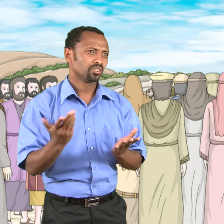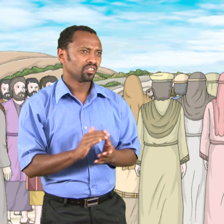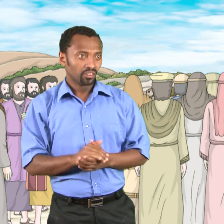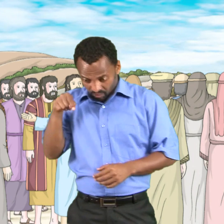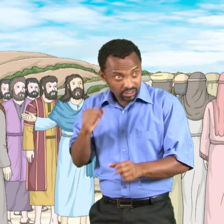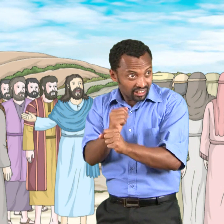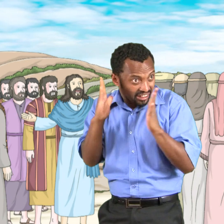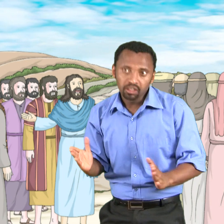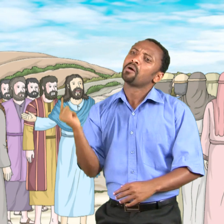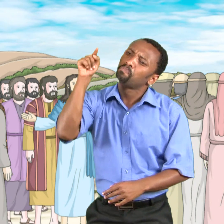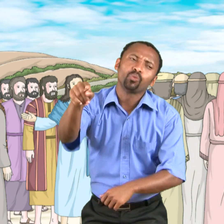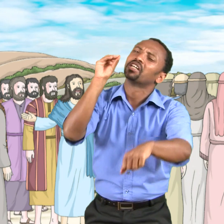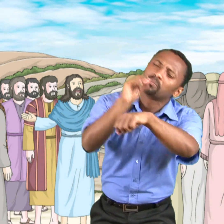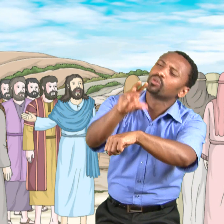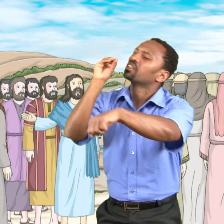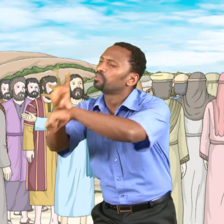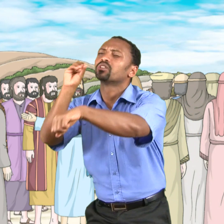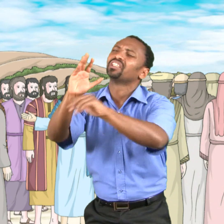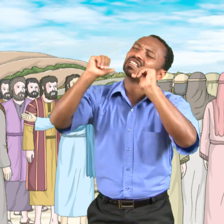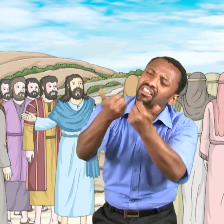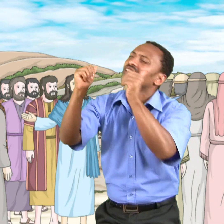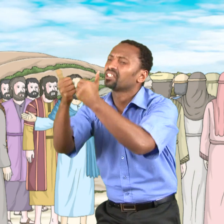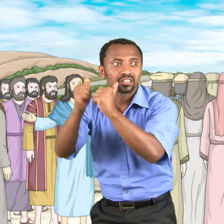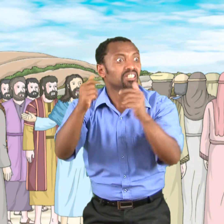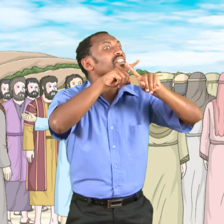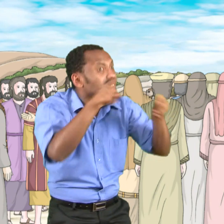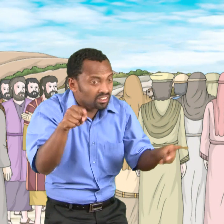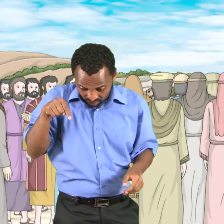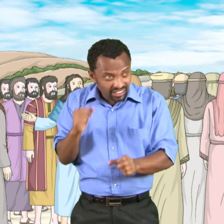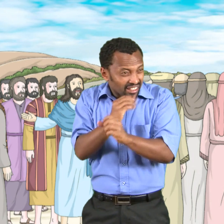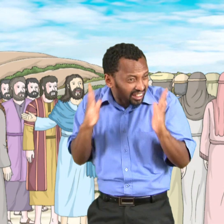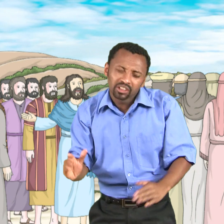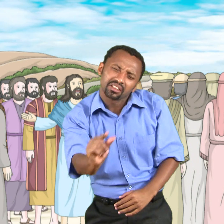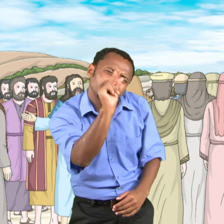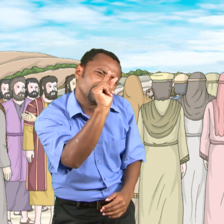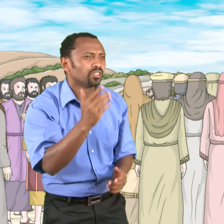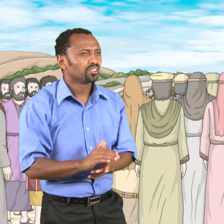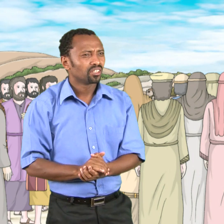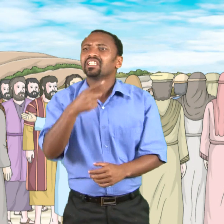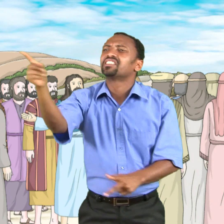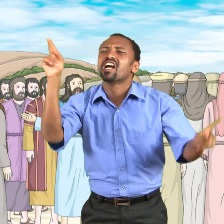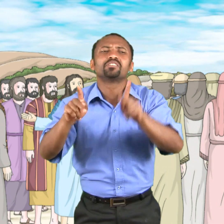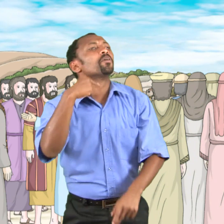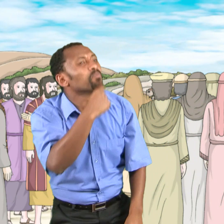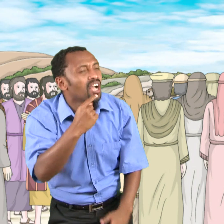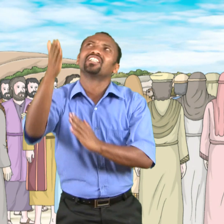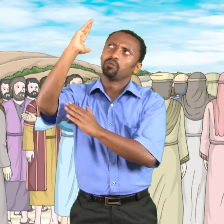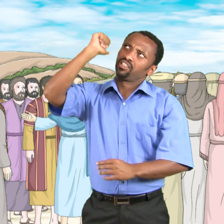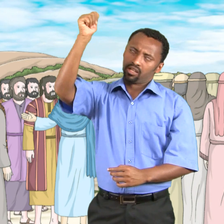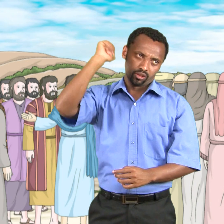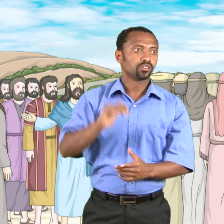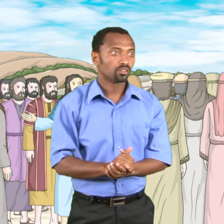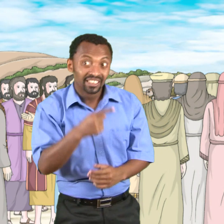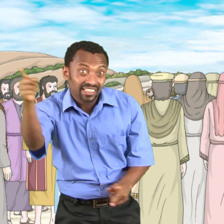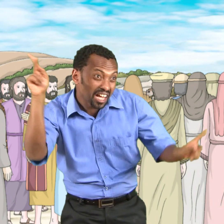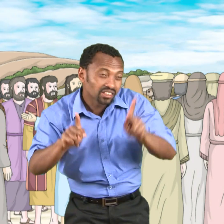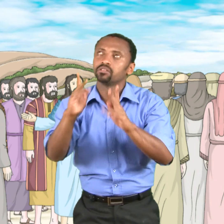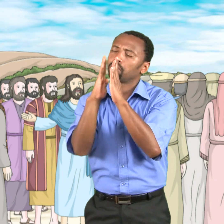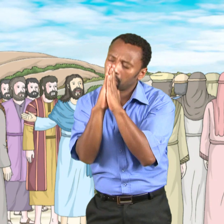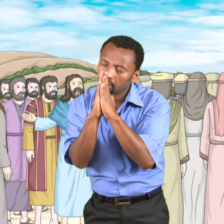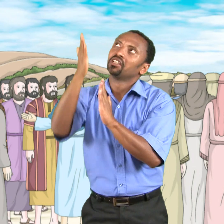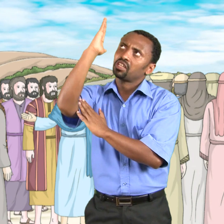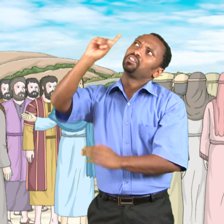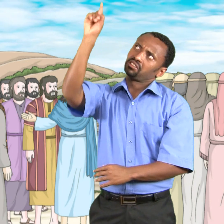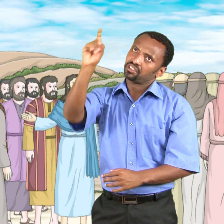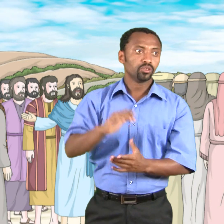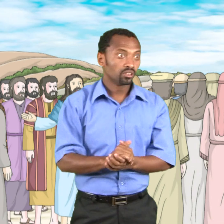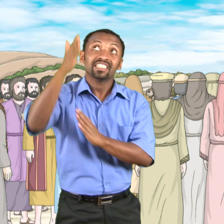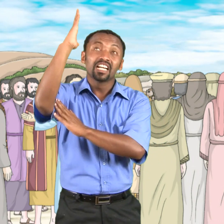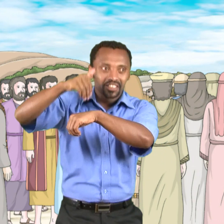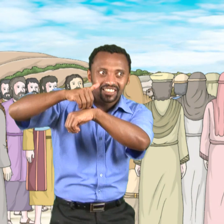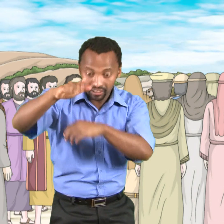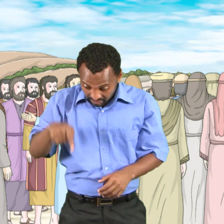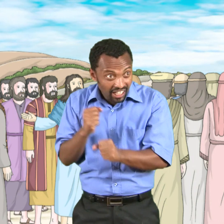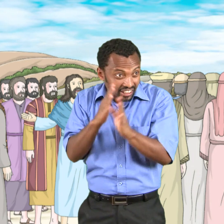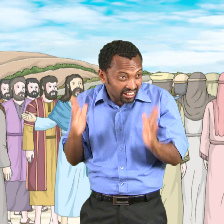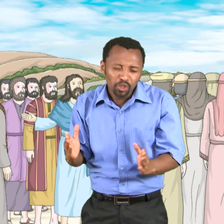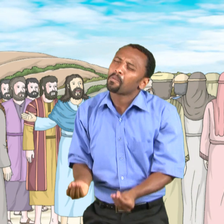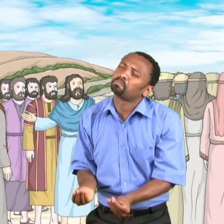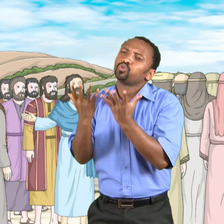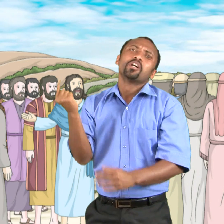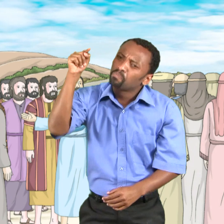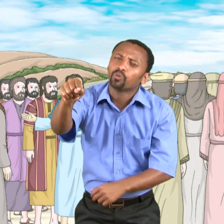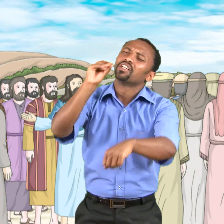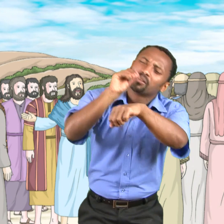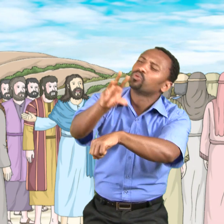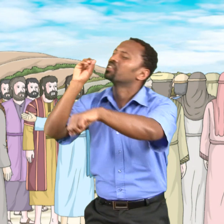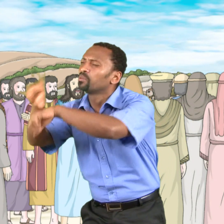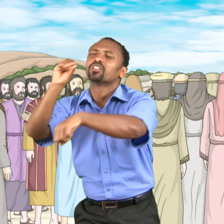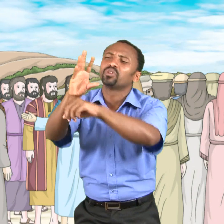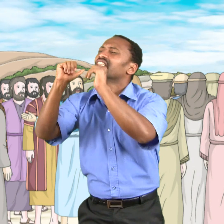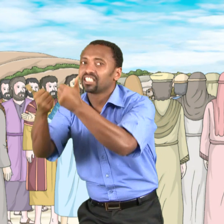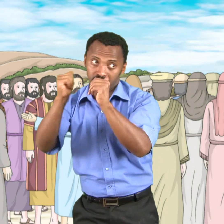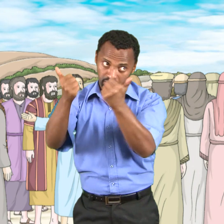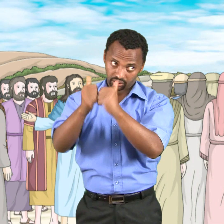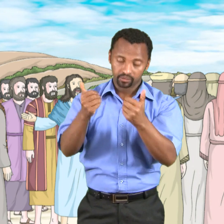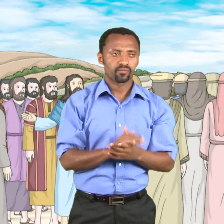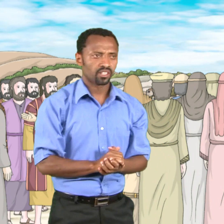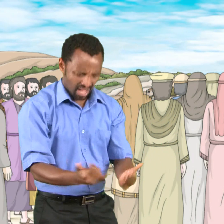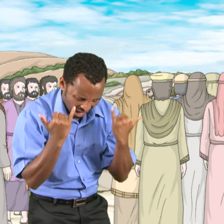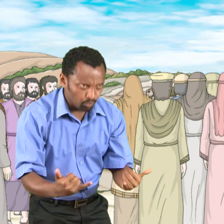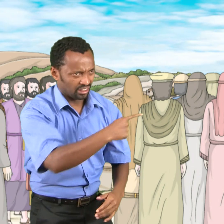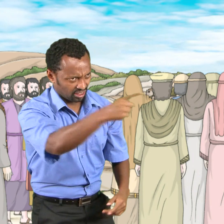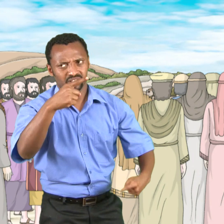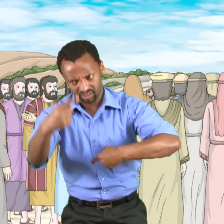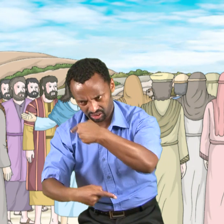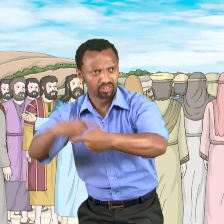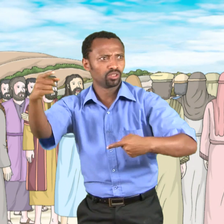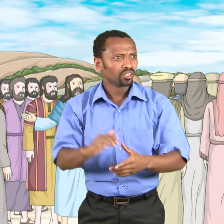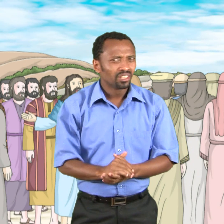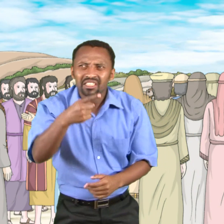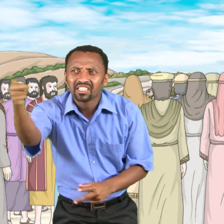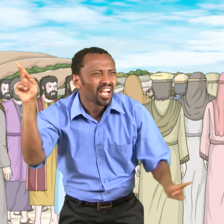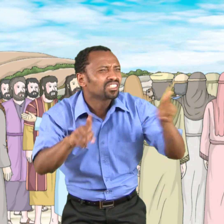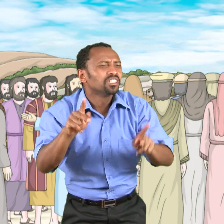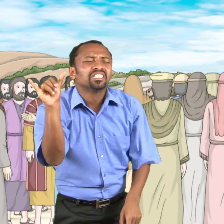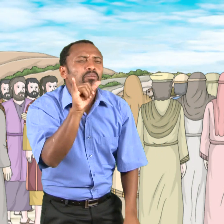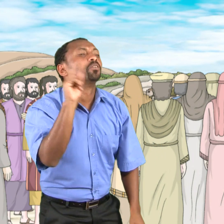Ask the Lord of the harvest, therefore, to send out workers into His harvest.